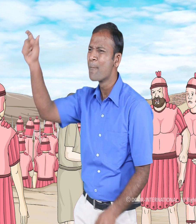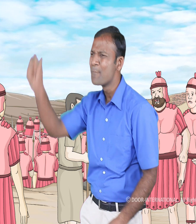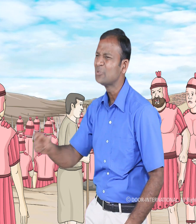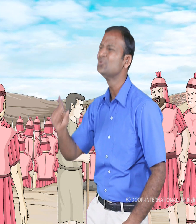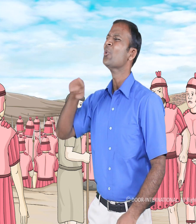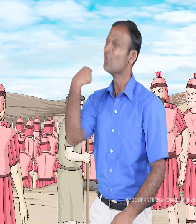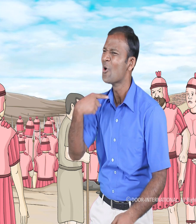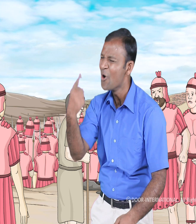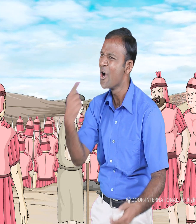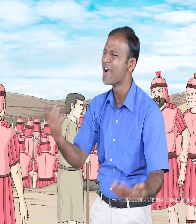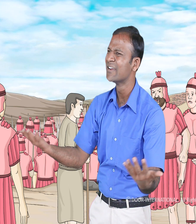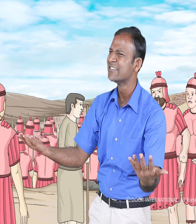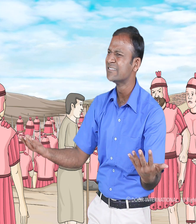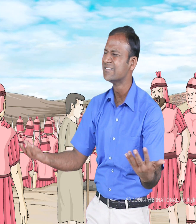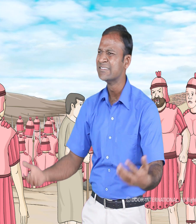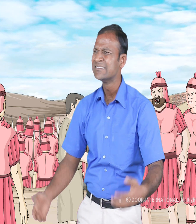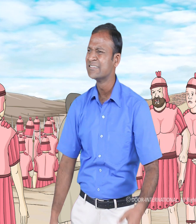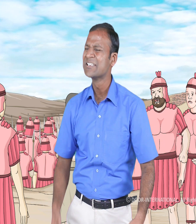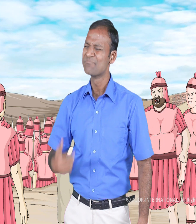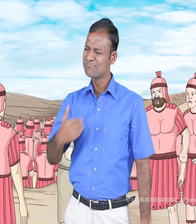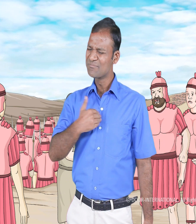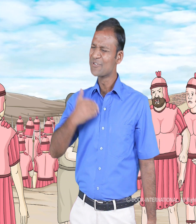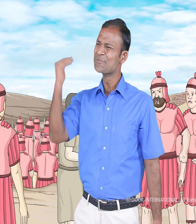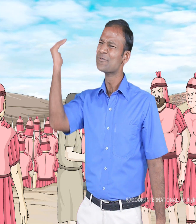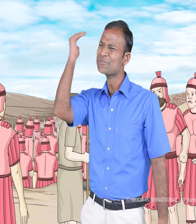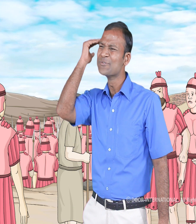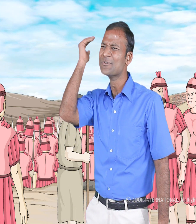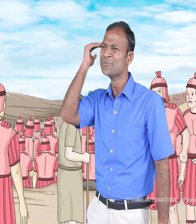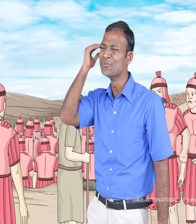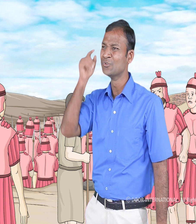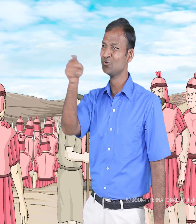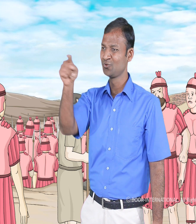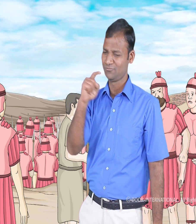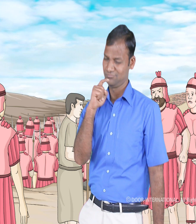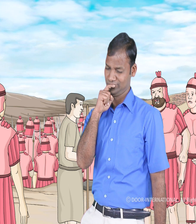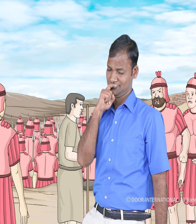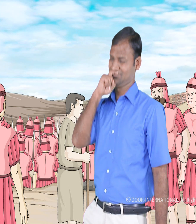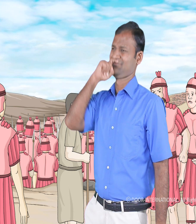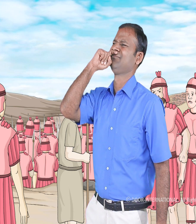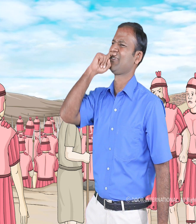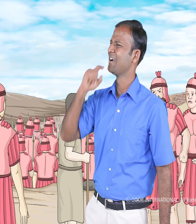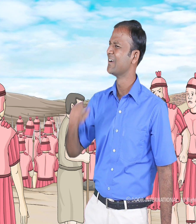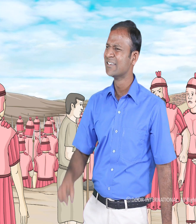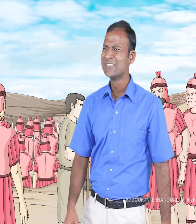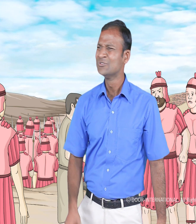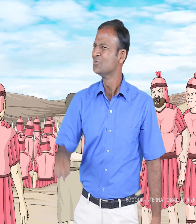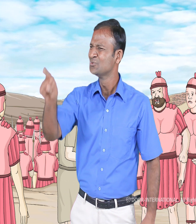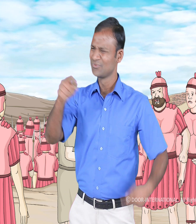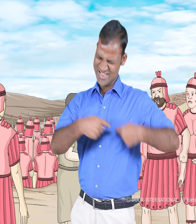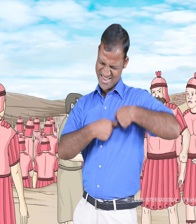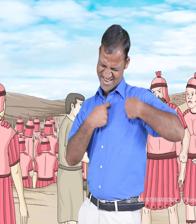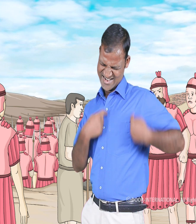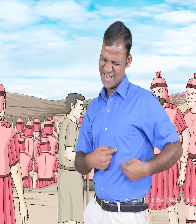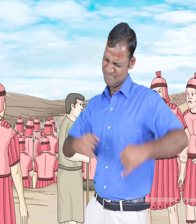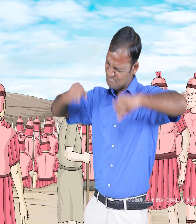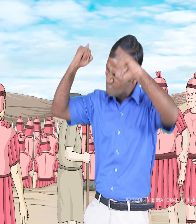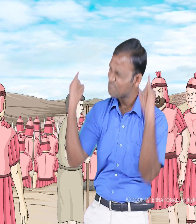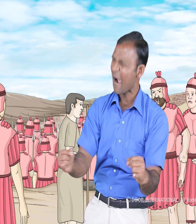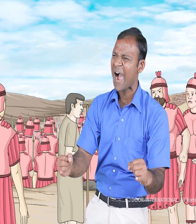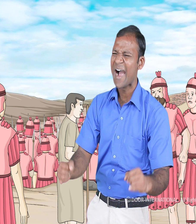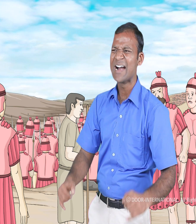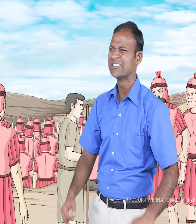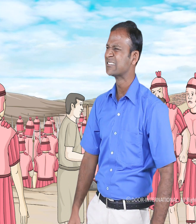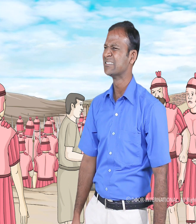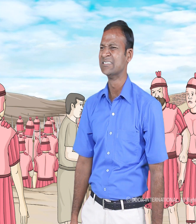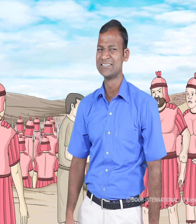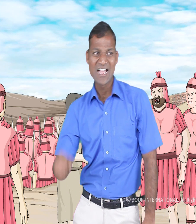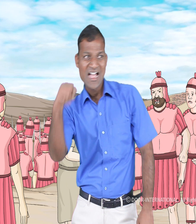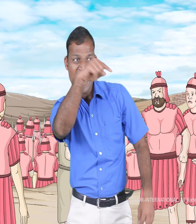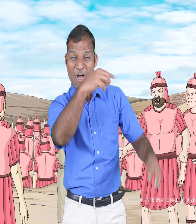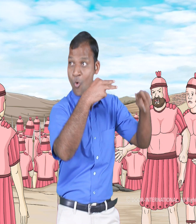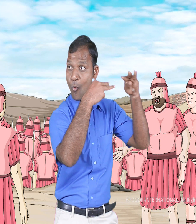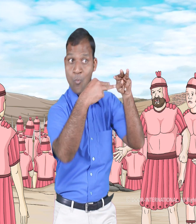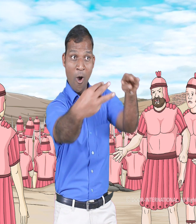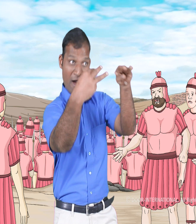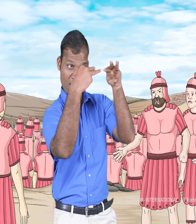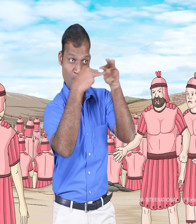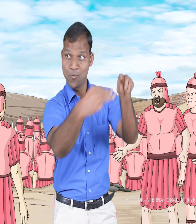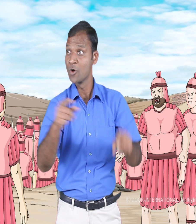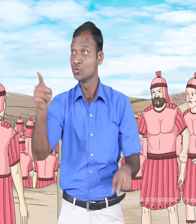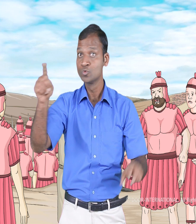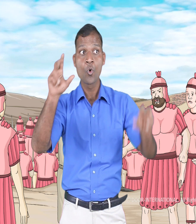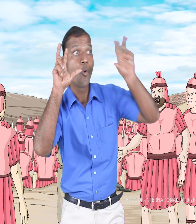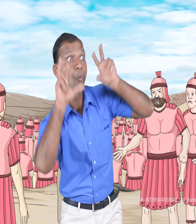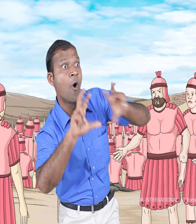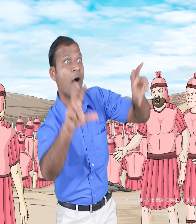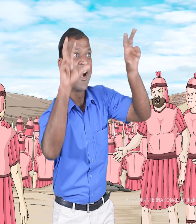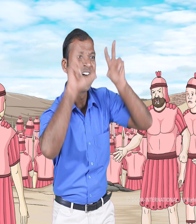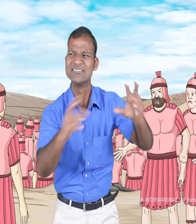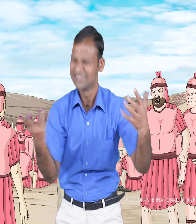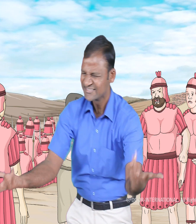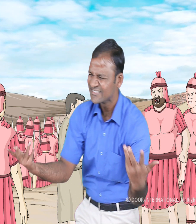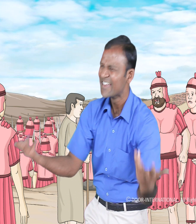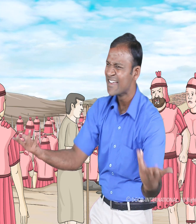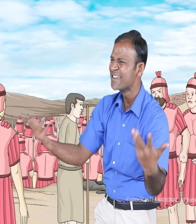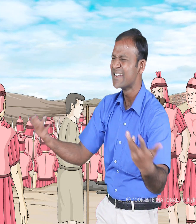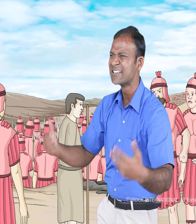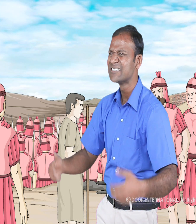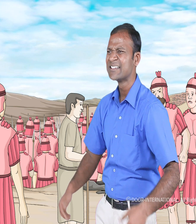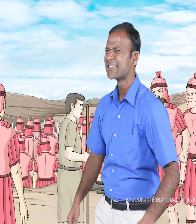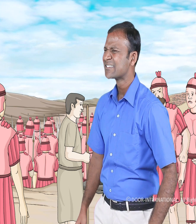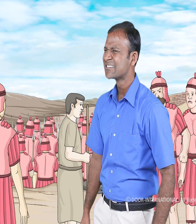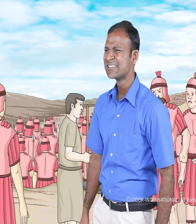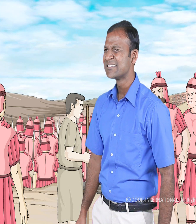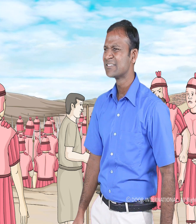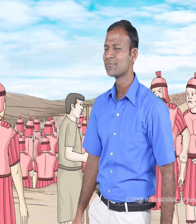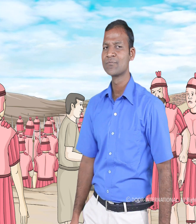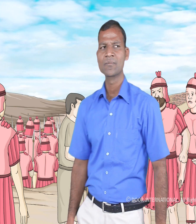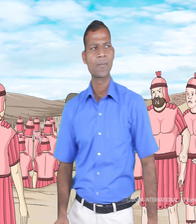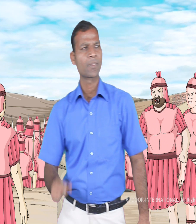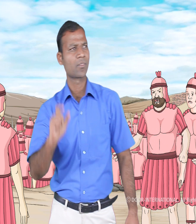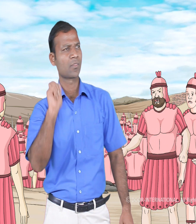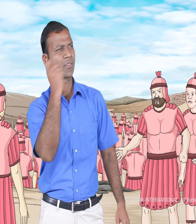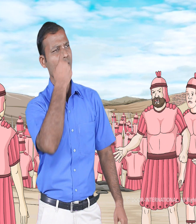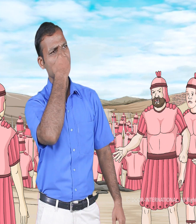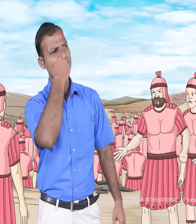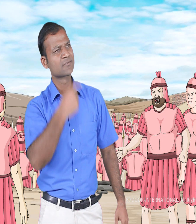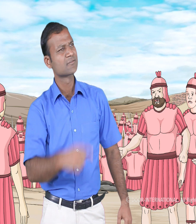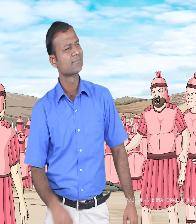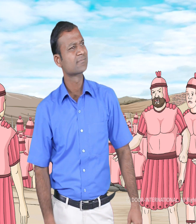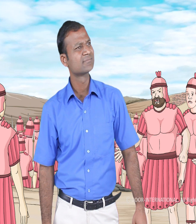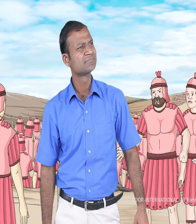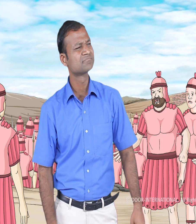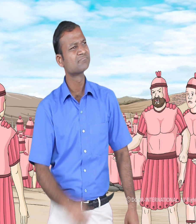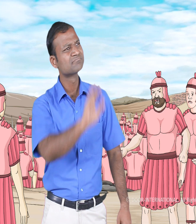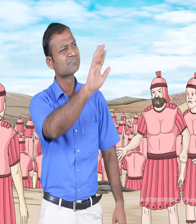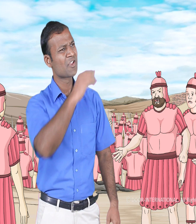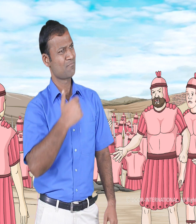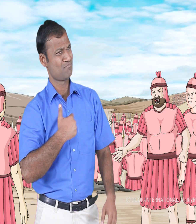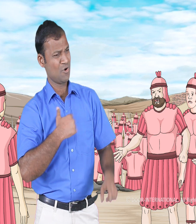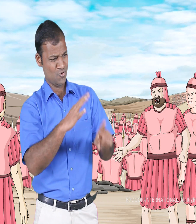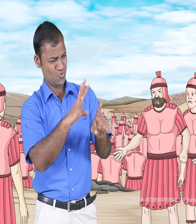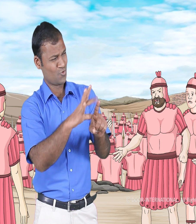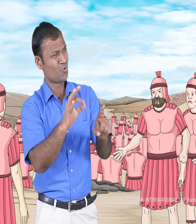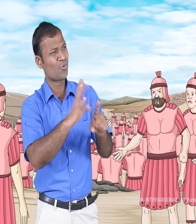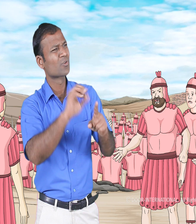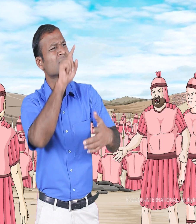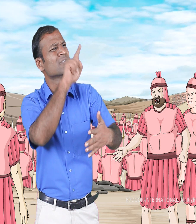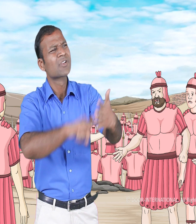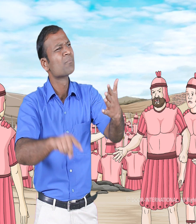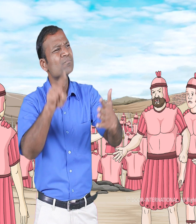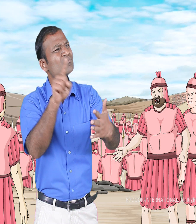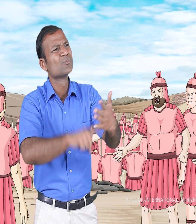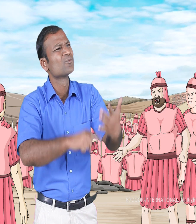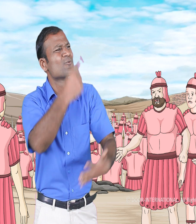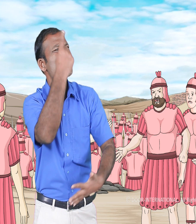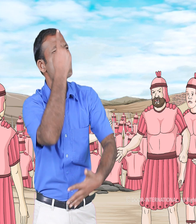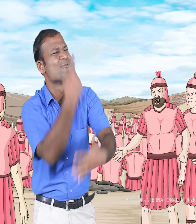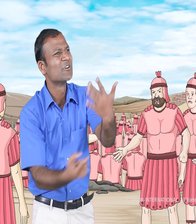he asked. “And with whom did you leave those few sheep in the wilderness?